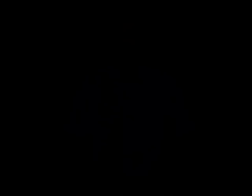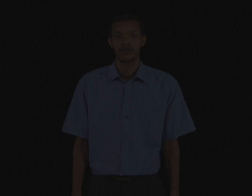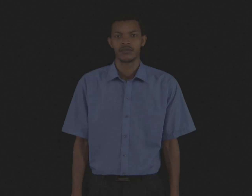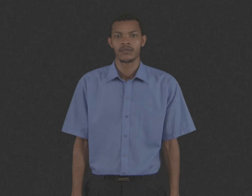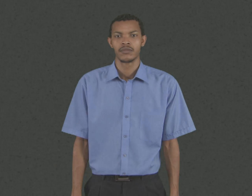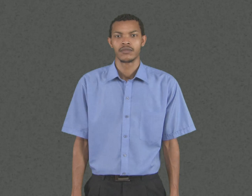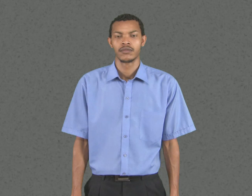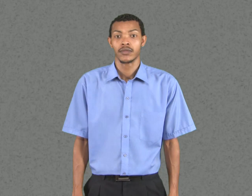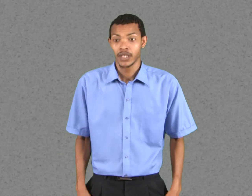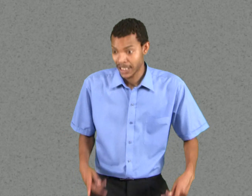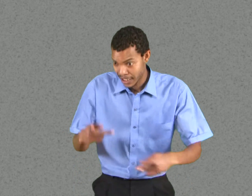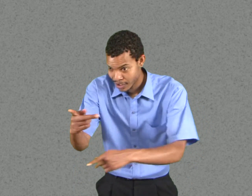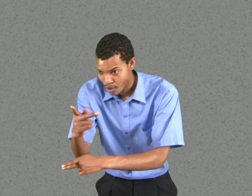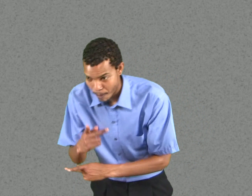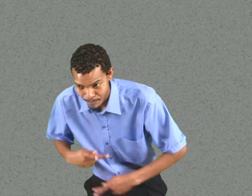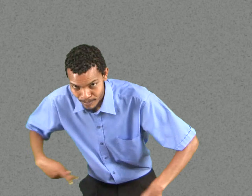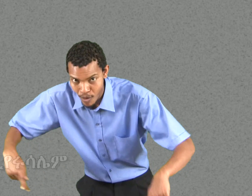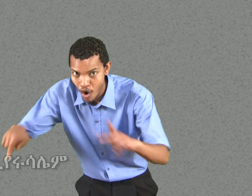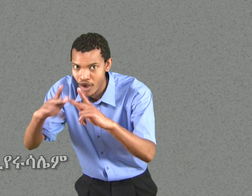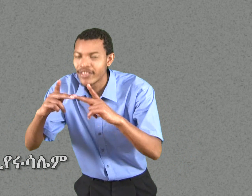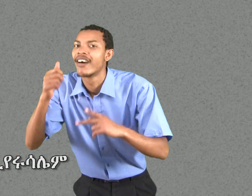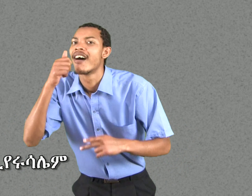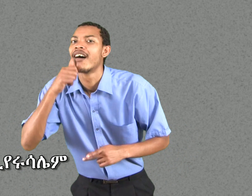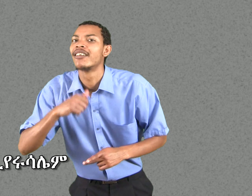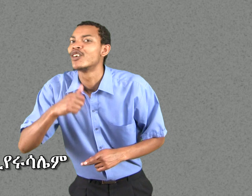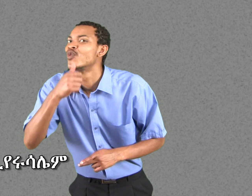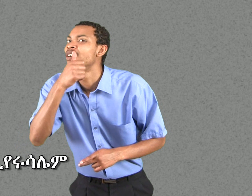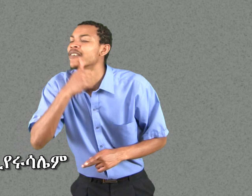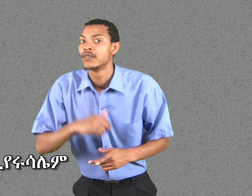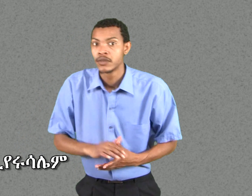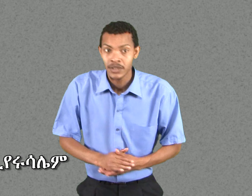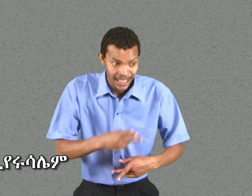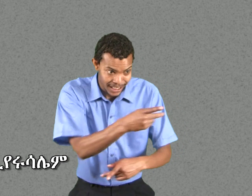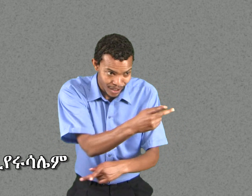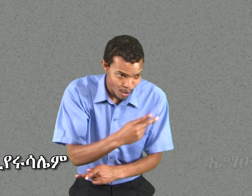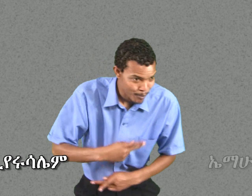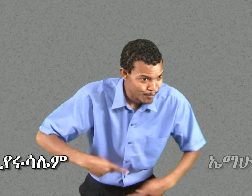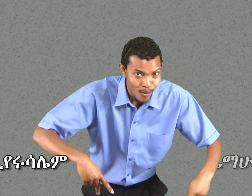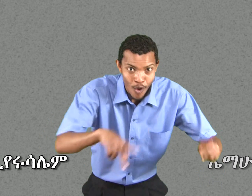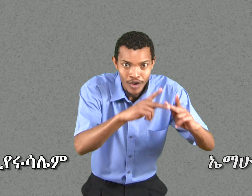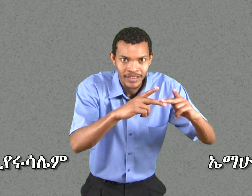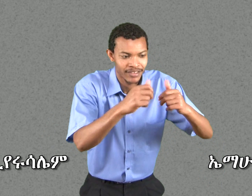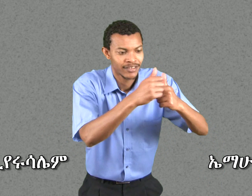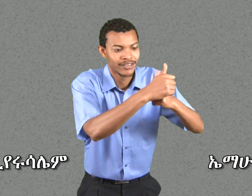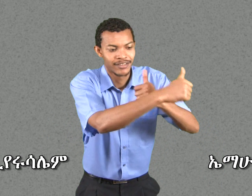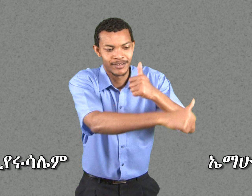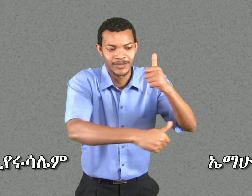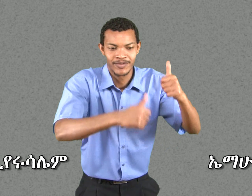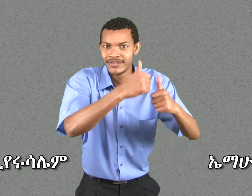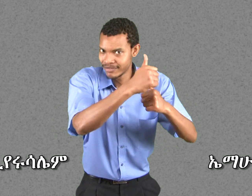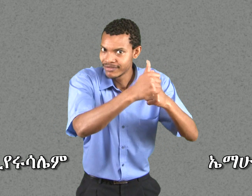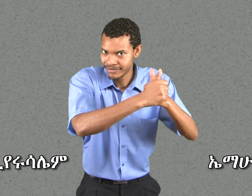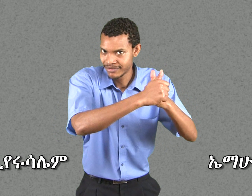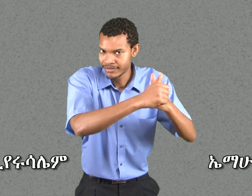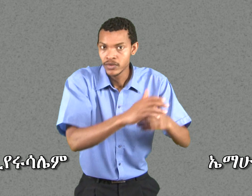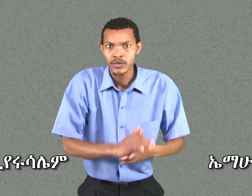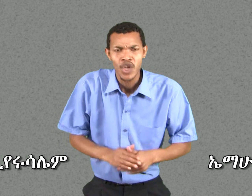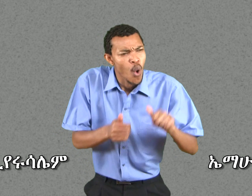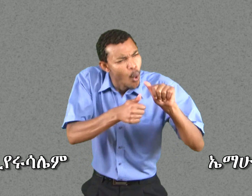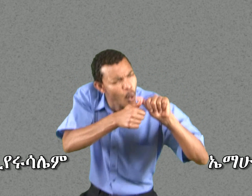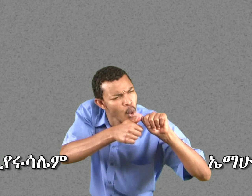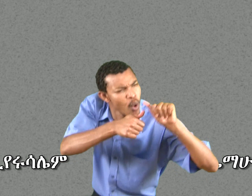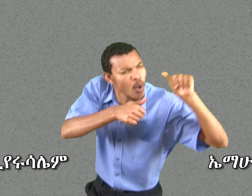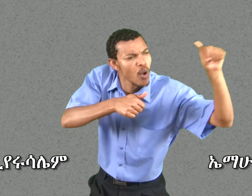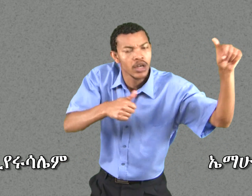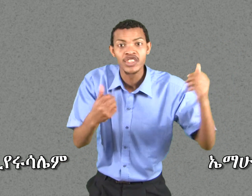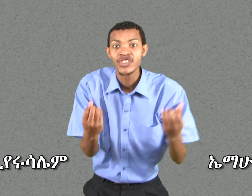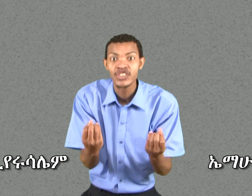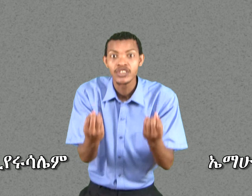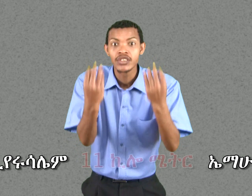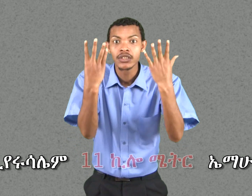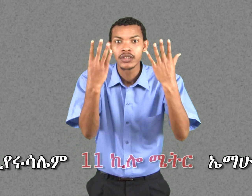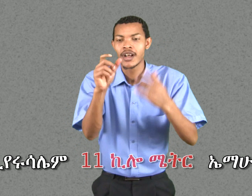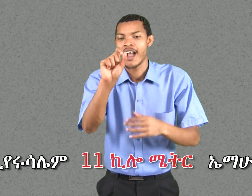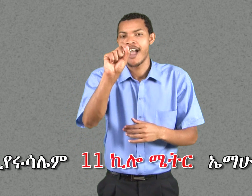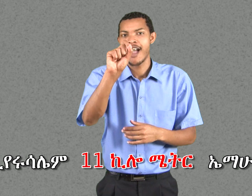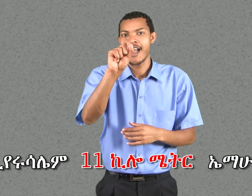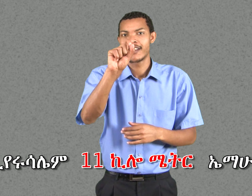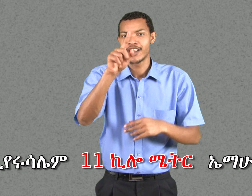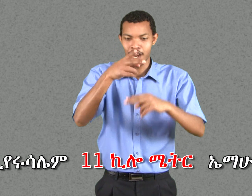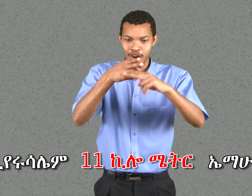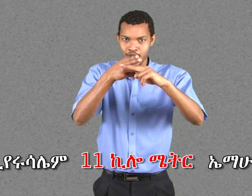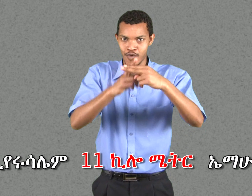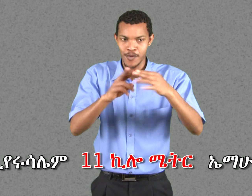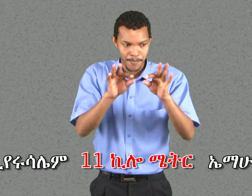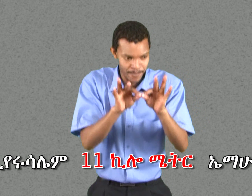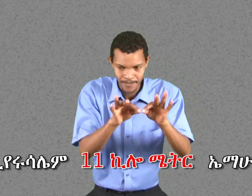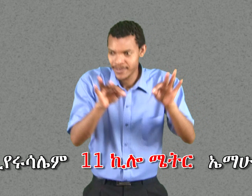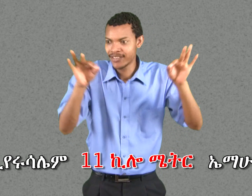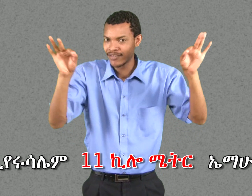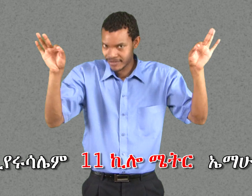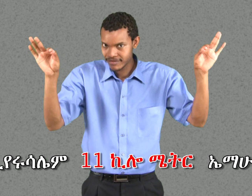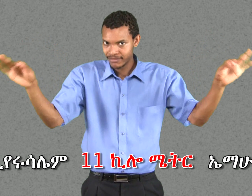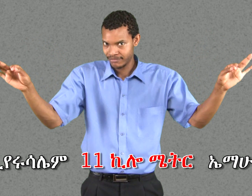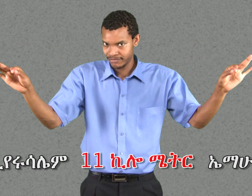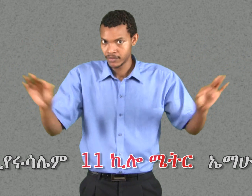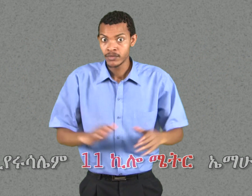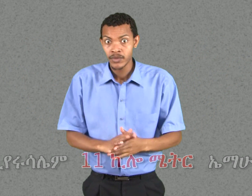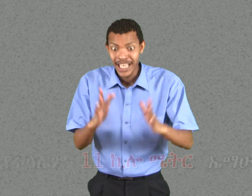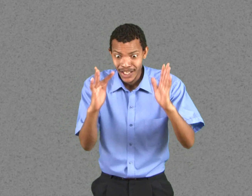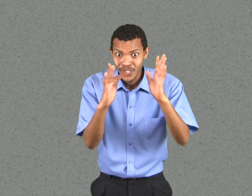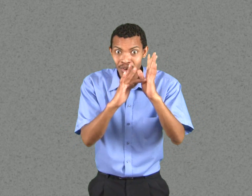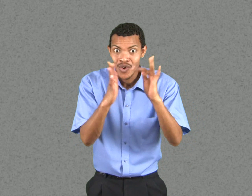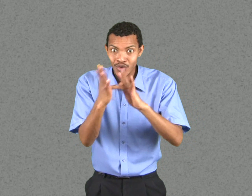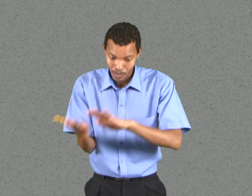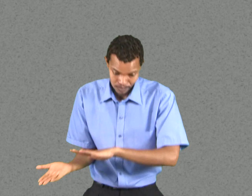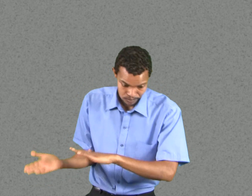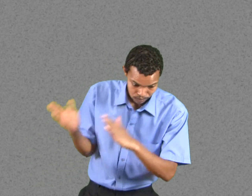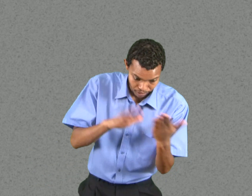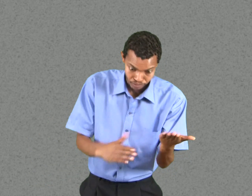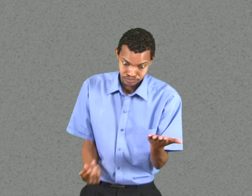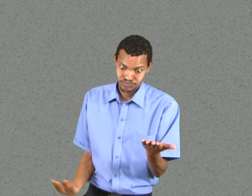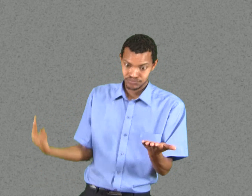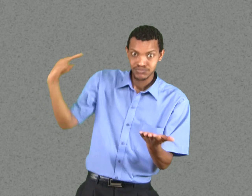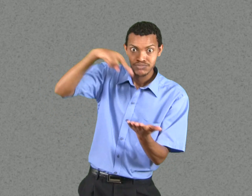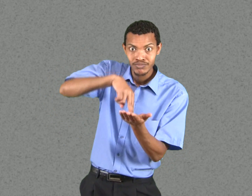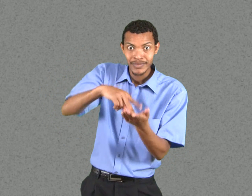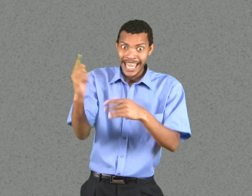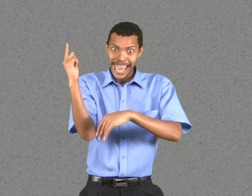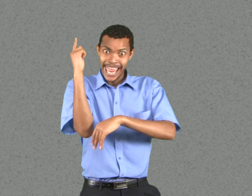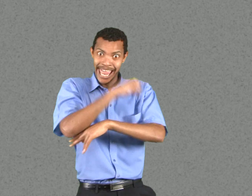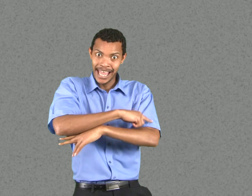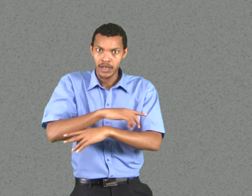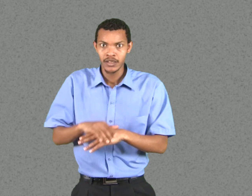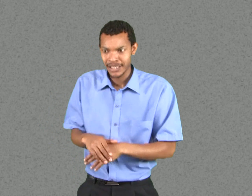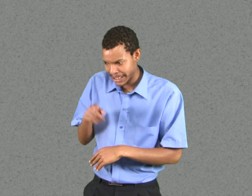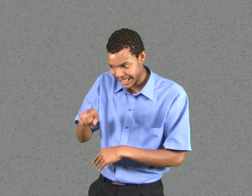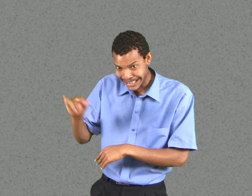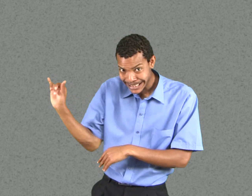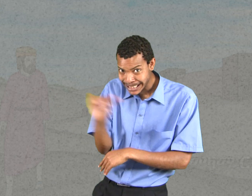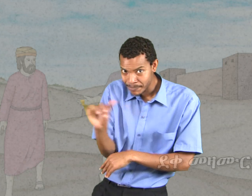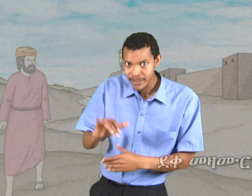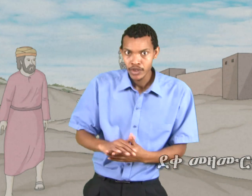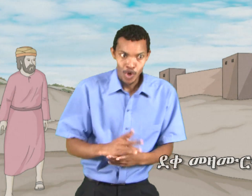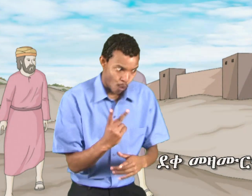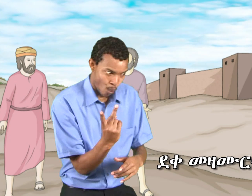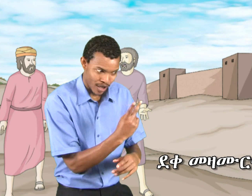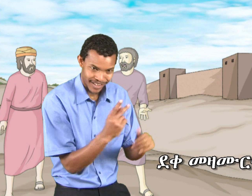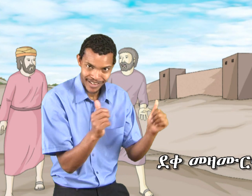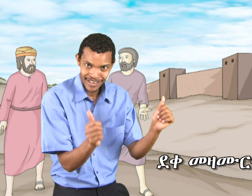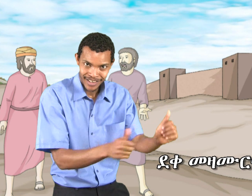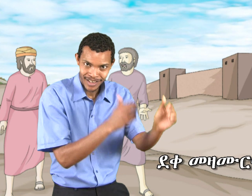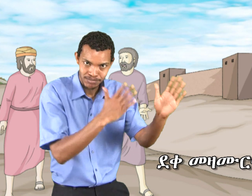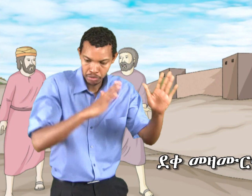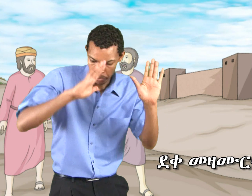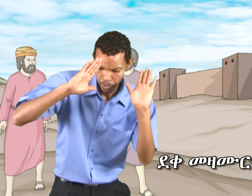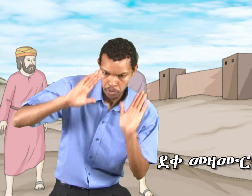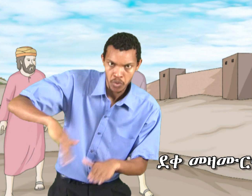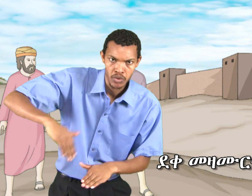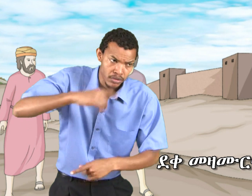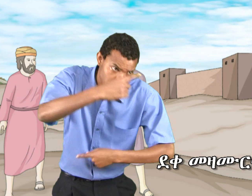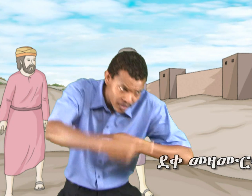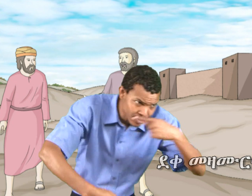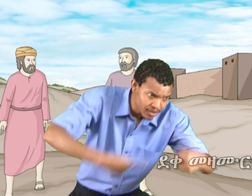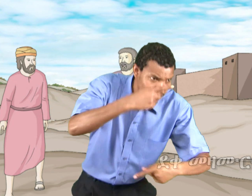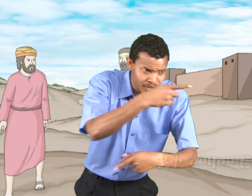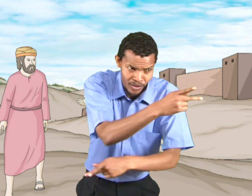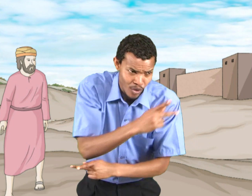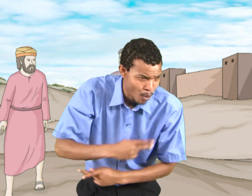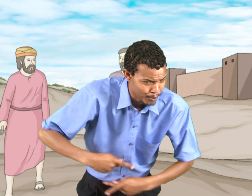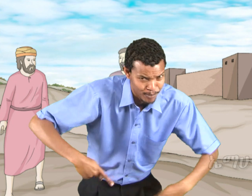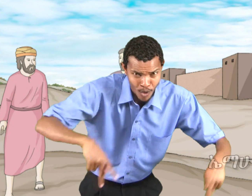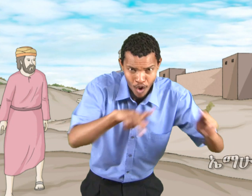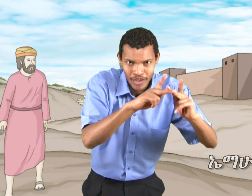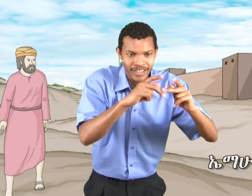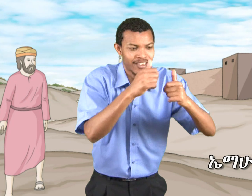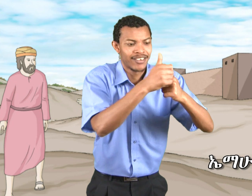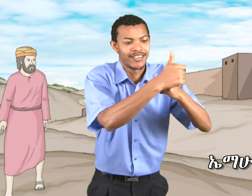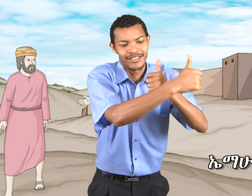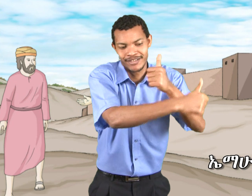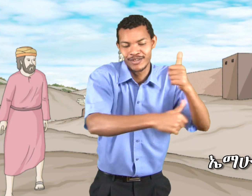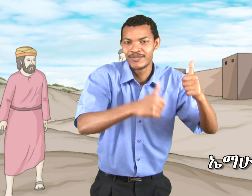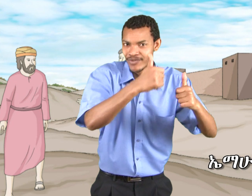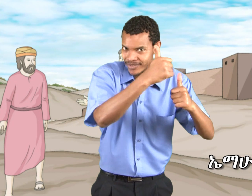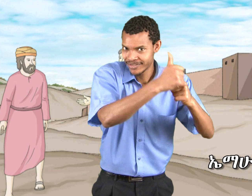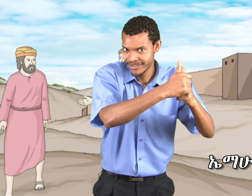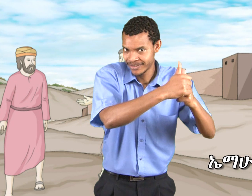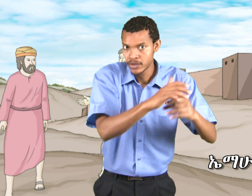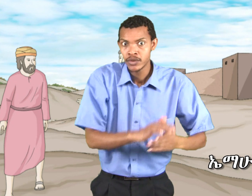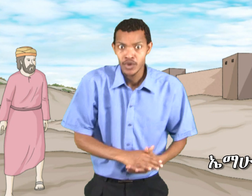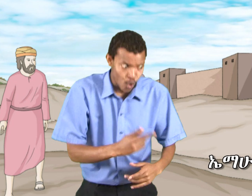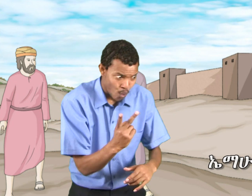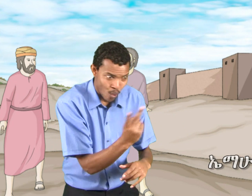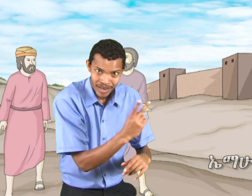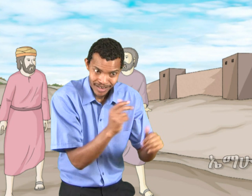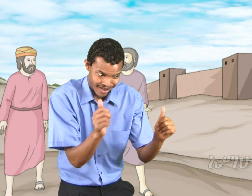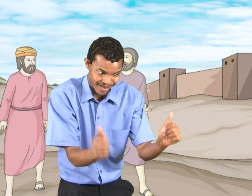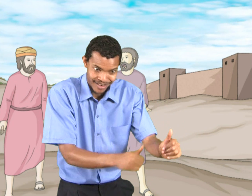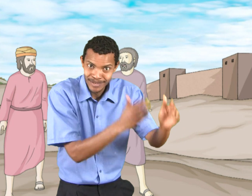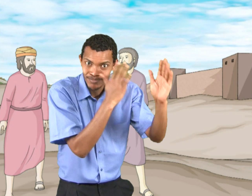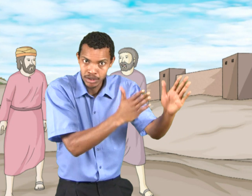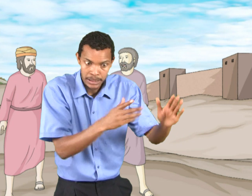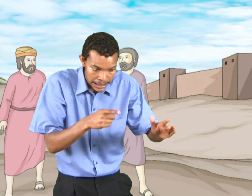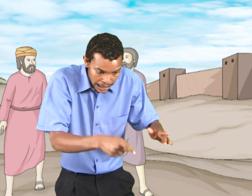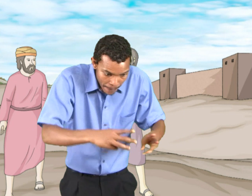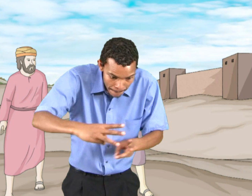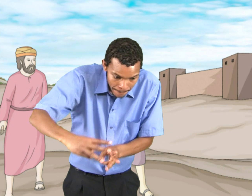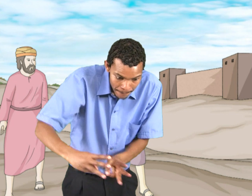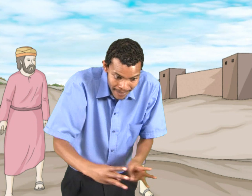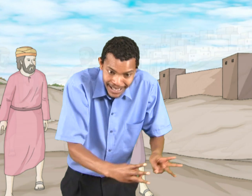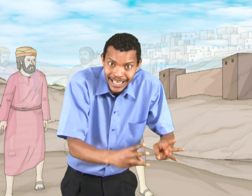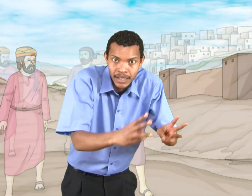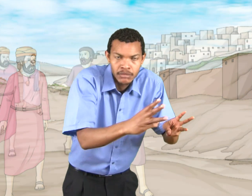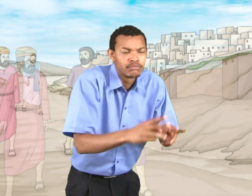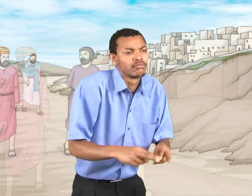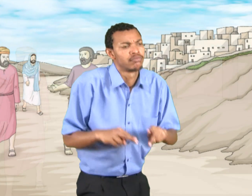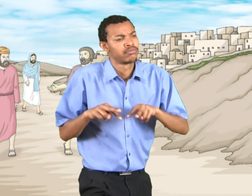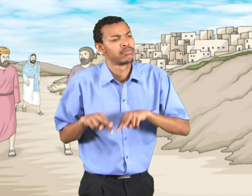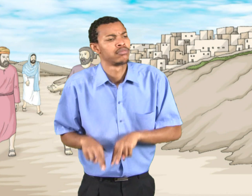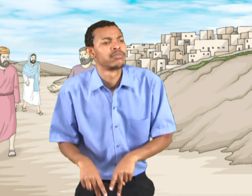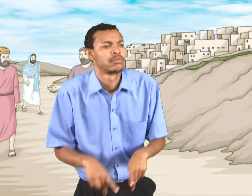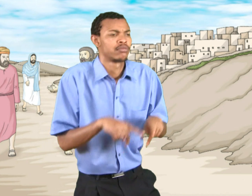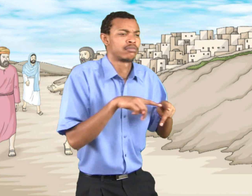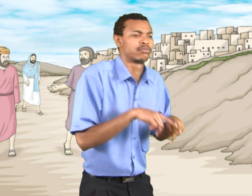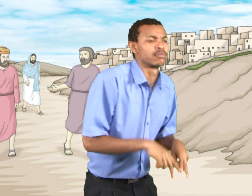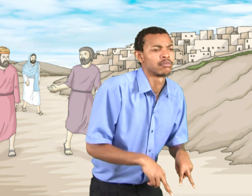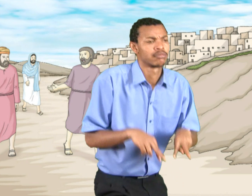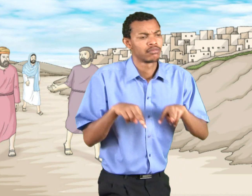That same day two of them were going to a village called Emmaus, about seven miles from Jerusalem. They were talking with each other about everything that had happened.